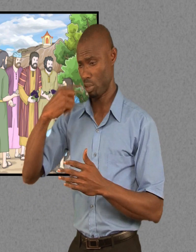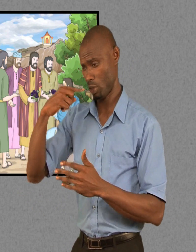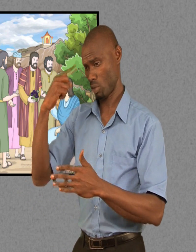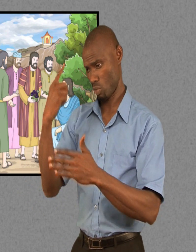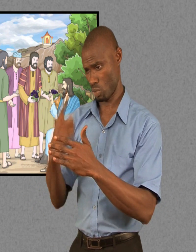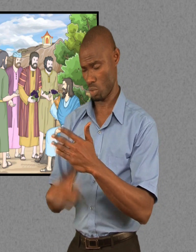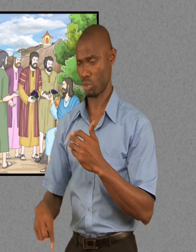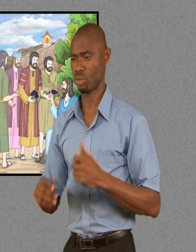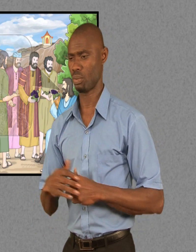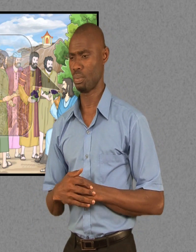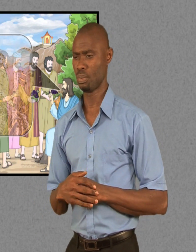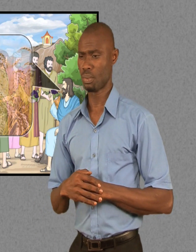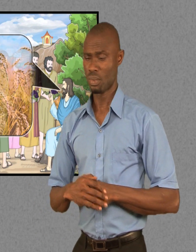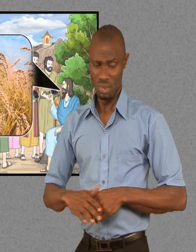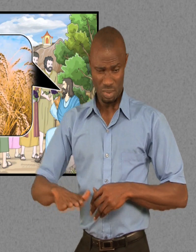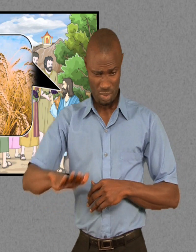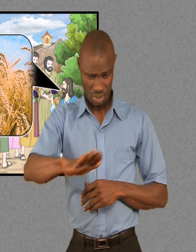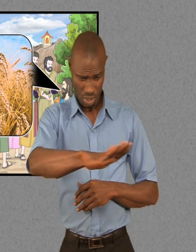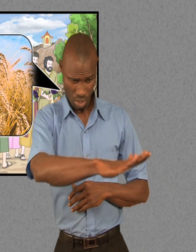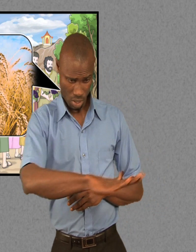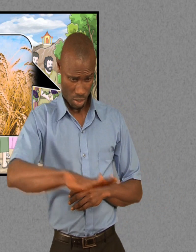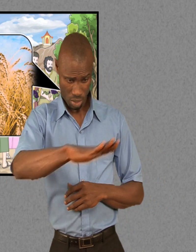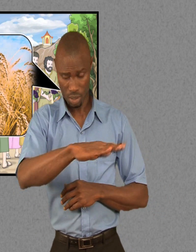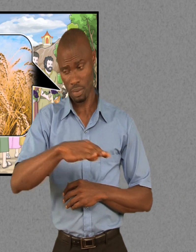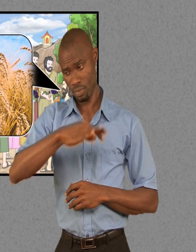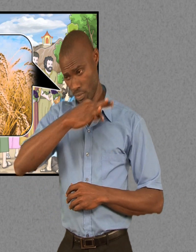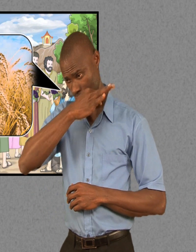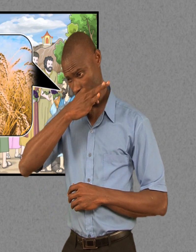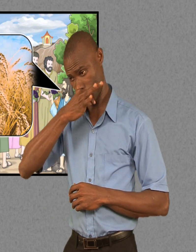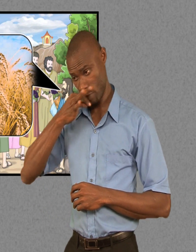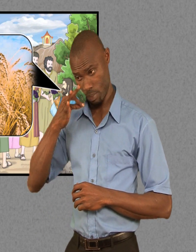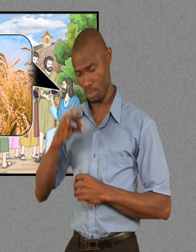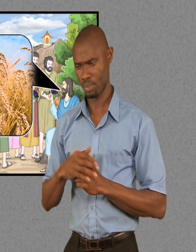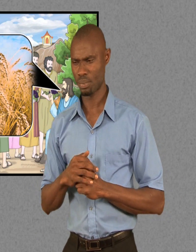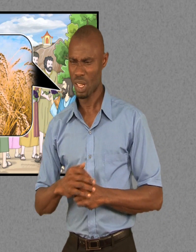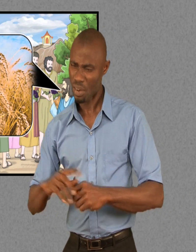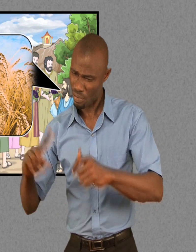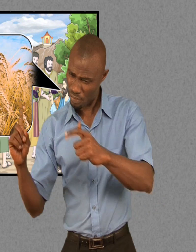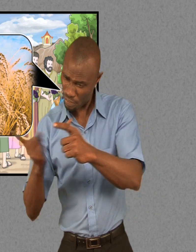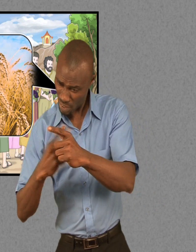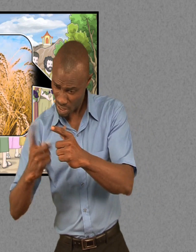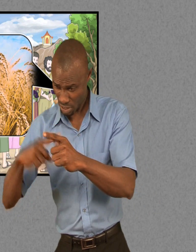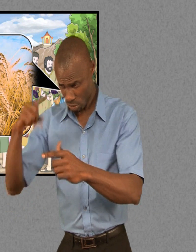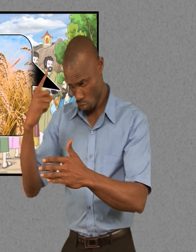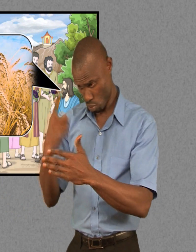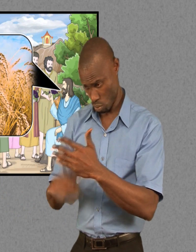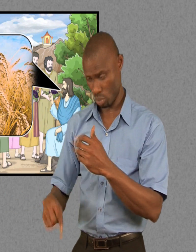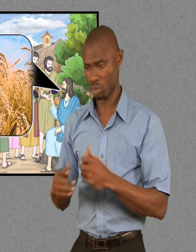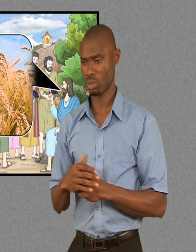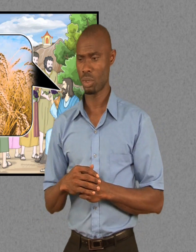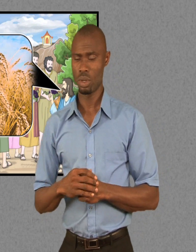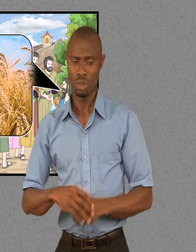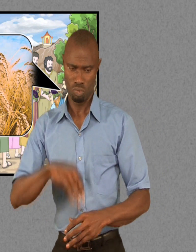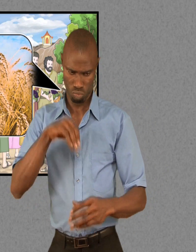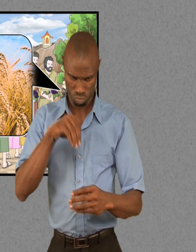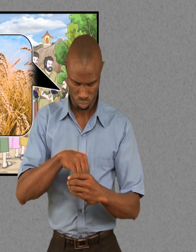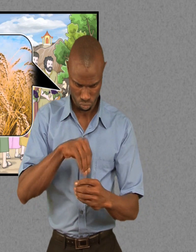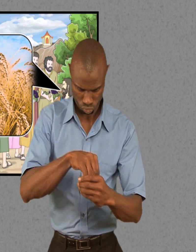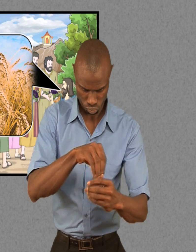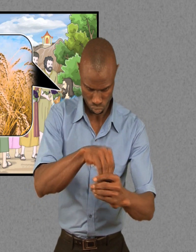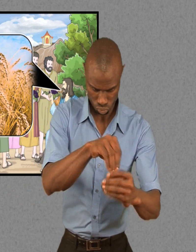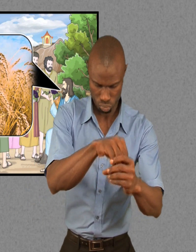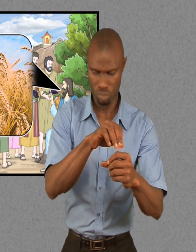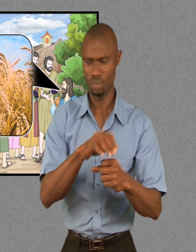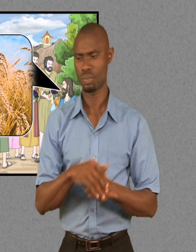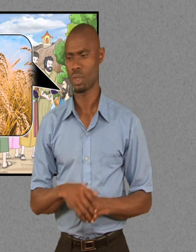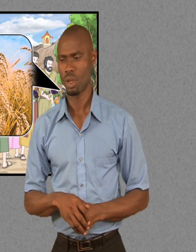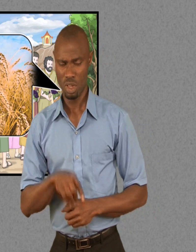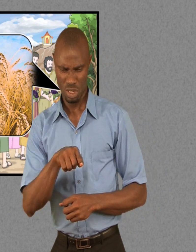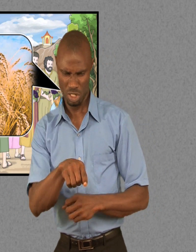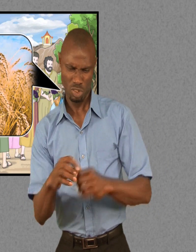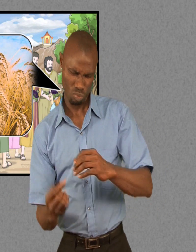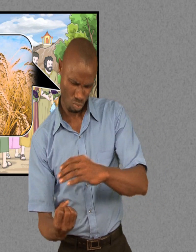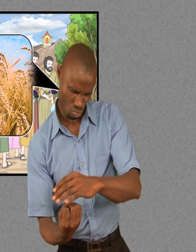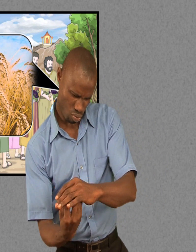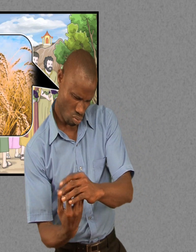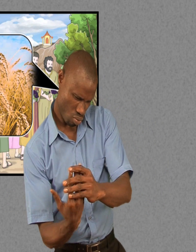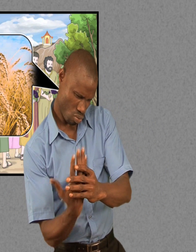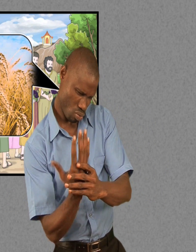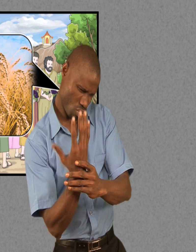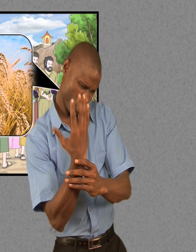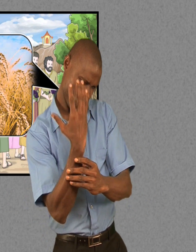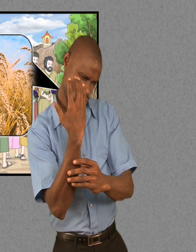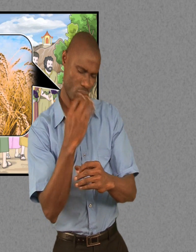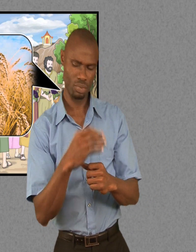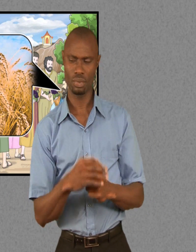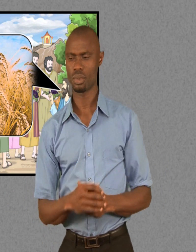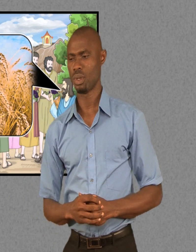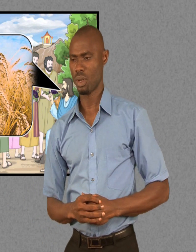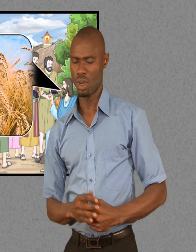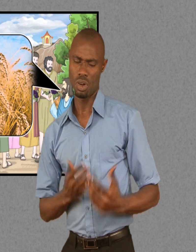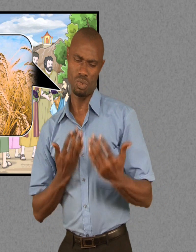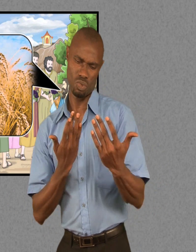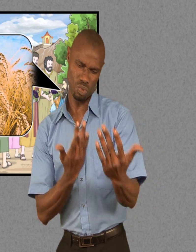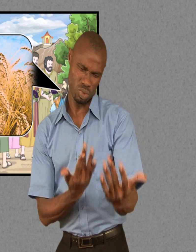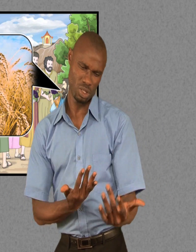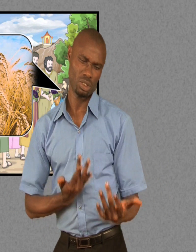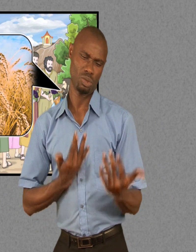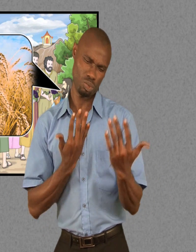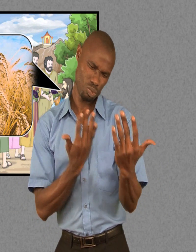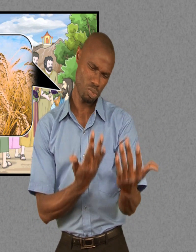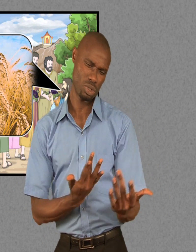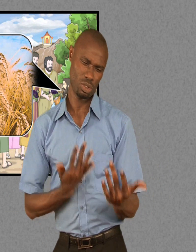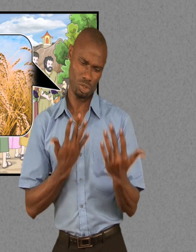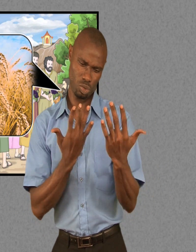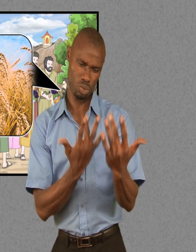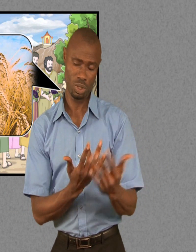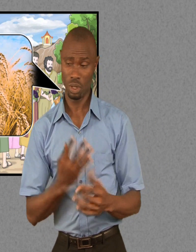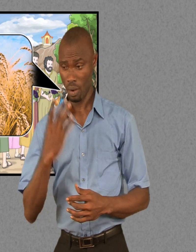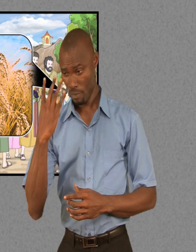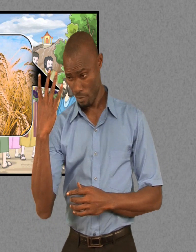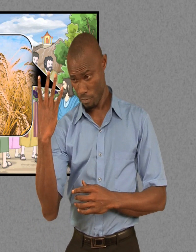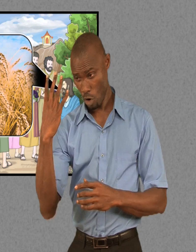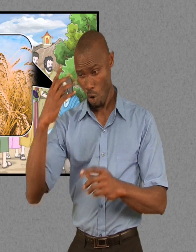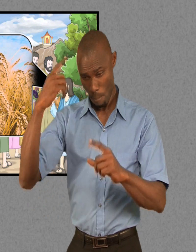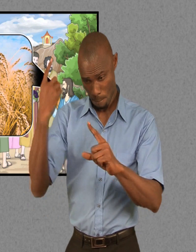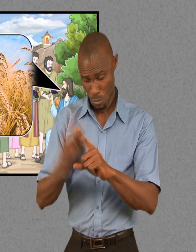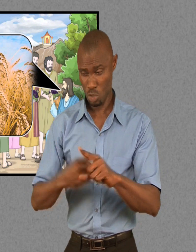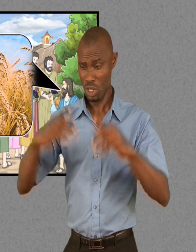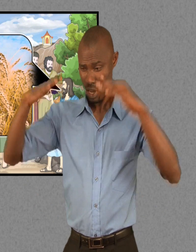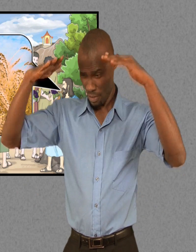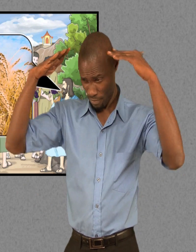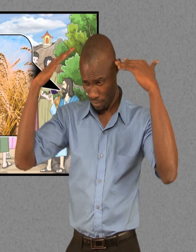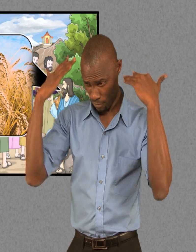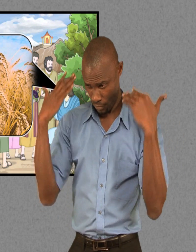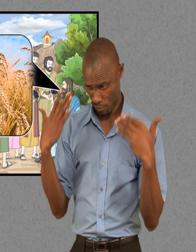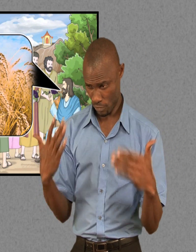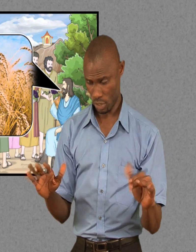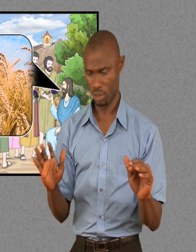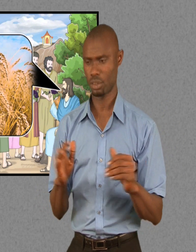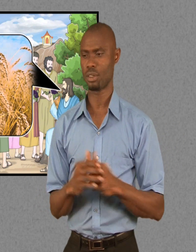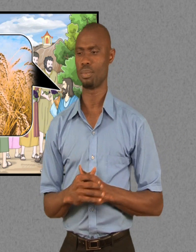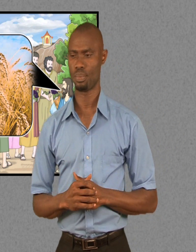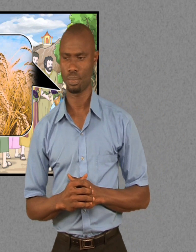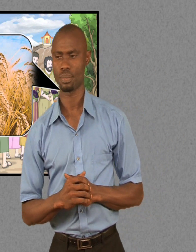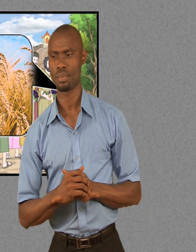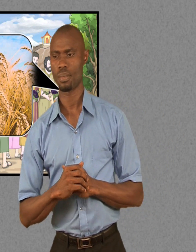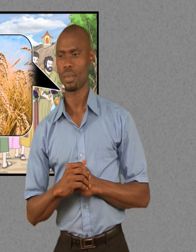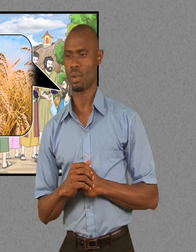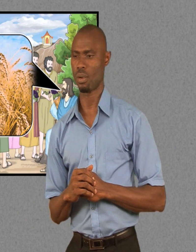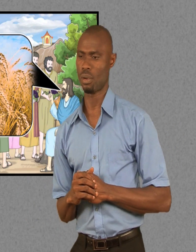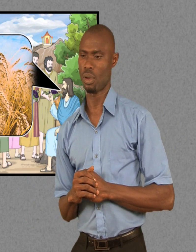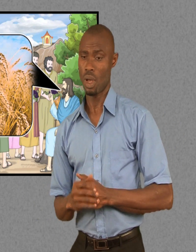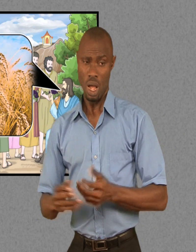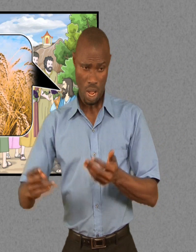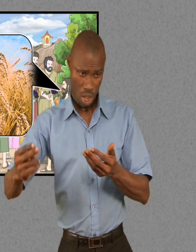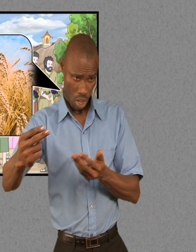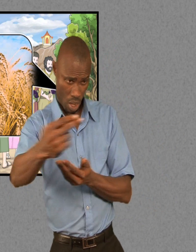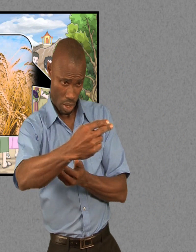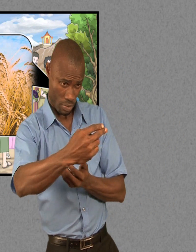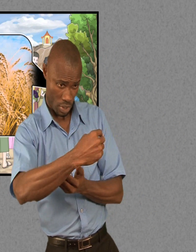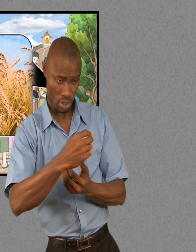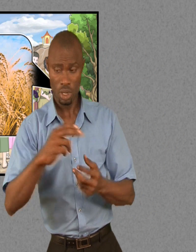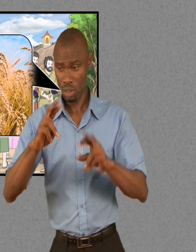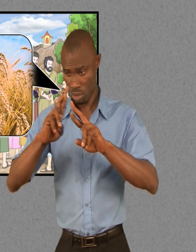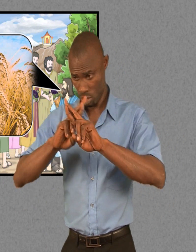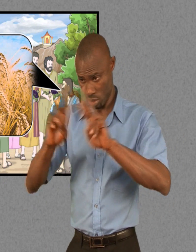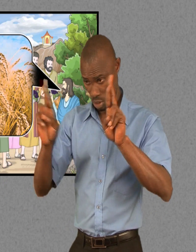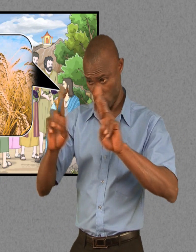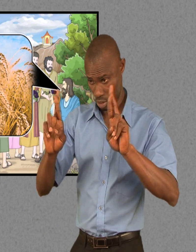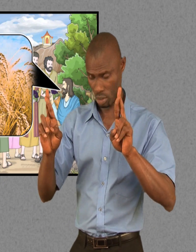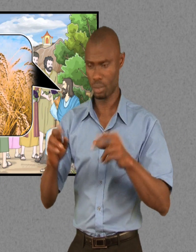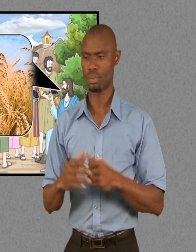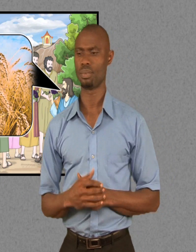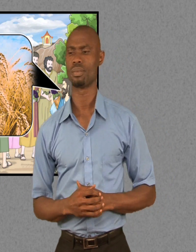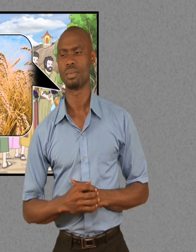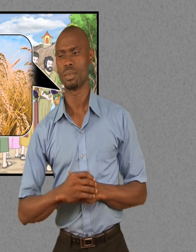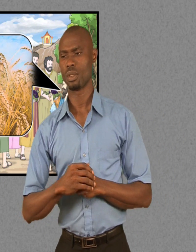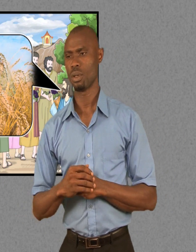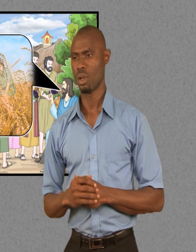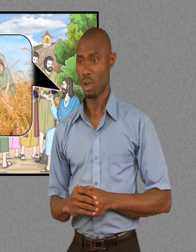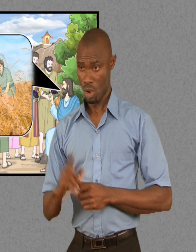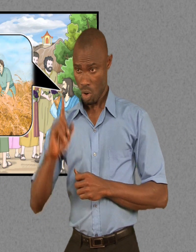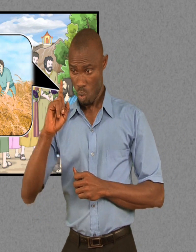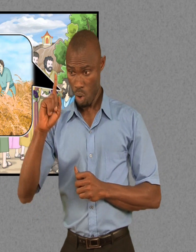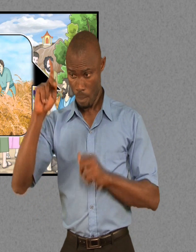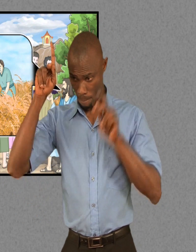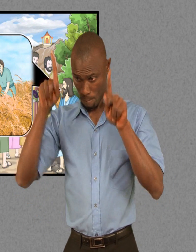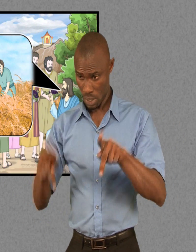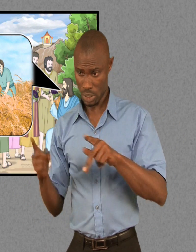Do you not say, ‘There are still four months until the harvest’? I tell you, lift up your eyes and look at the fields, for they are ripe for harvest.